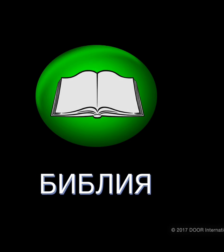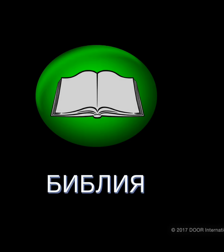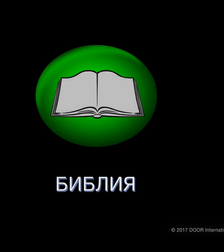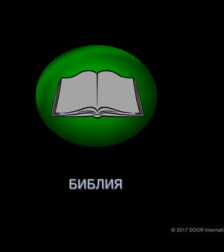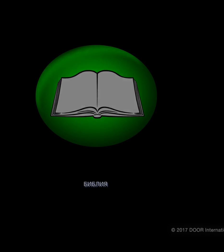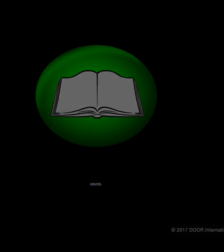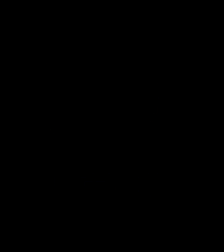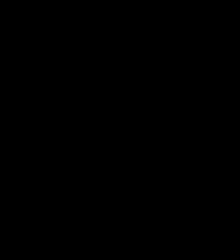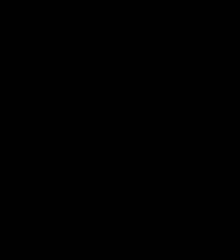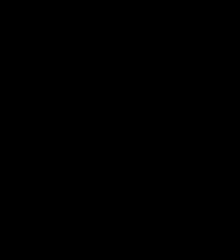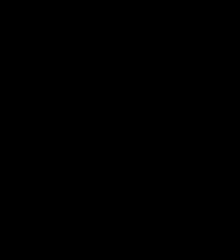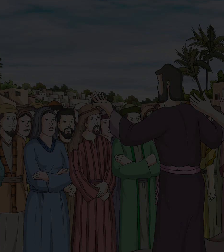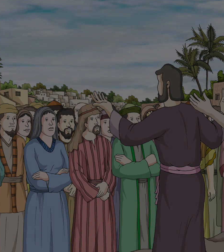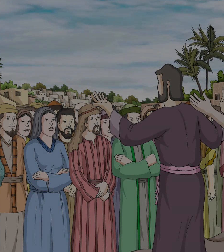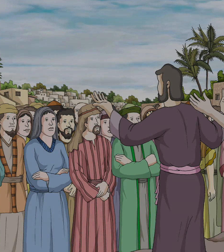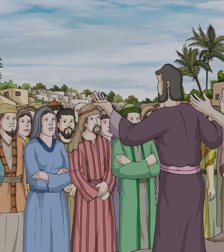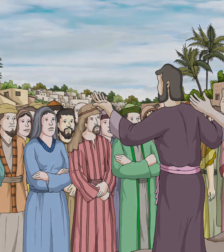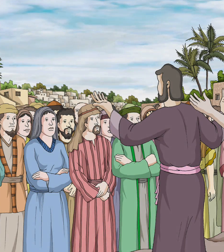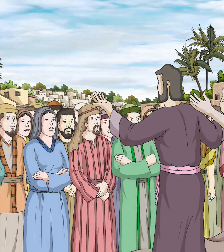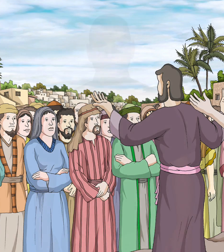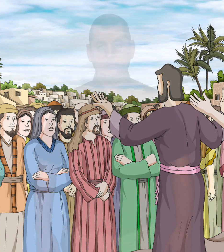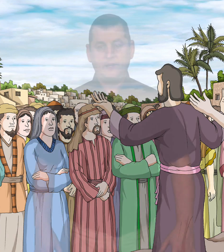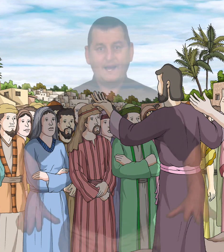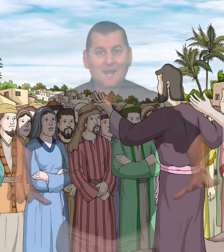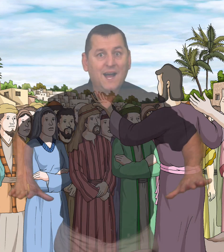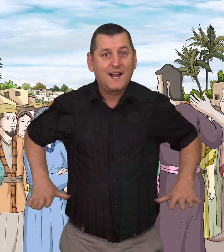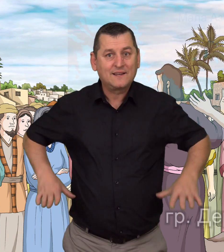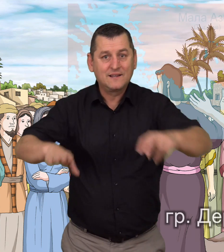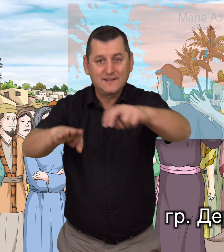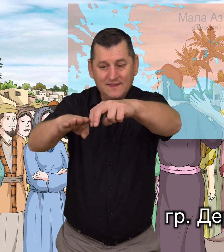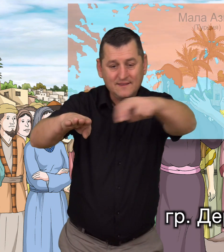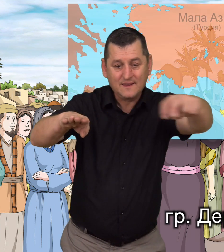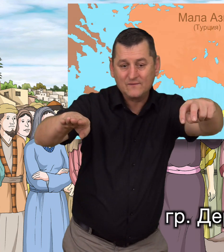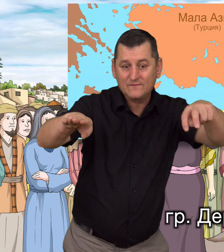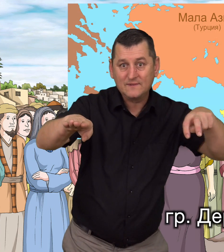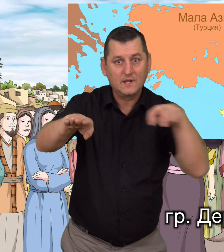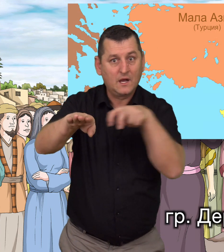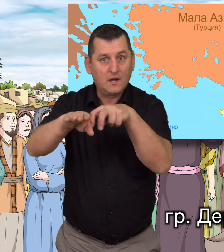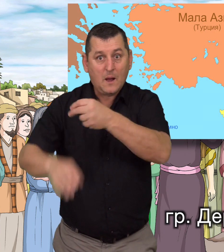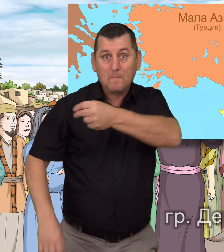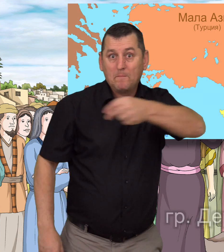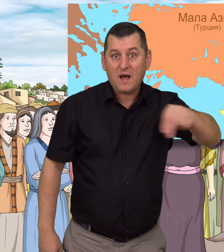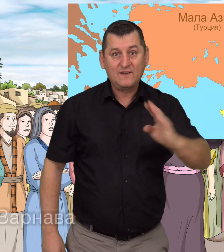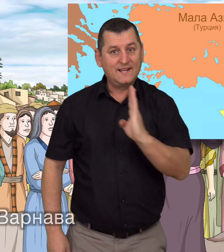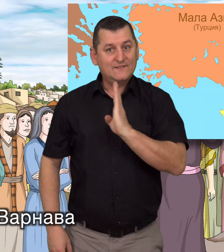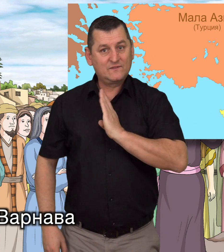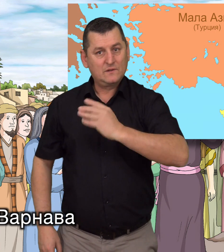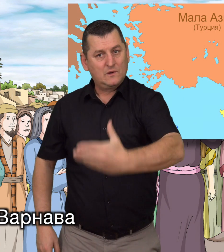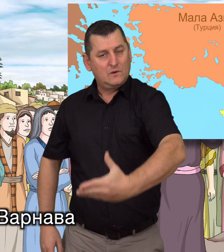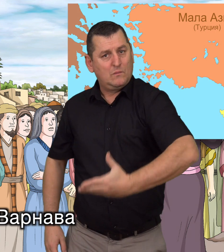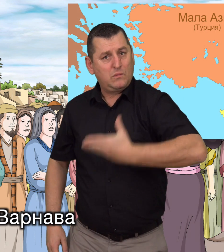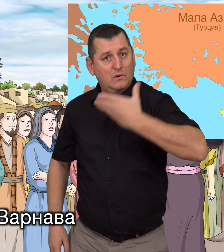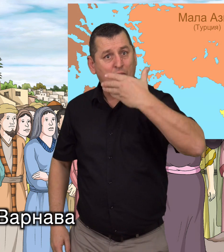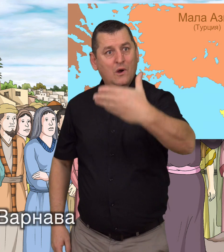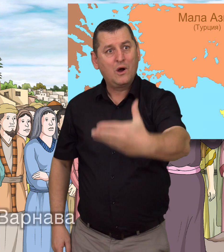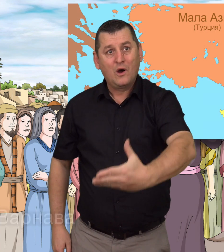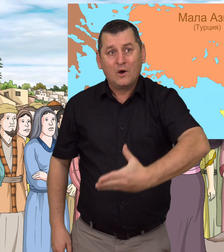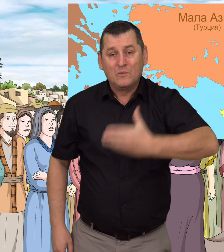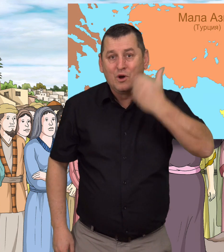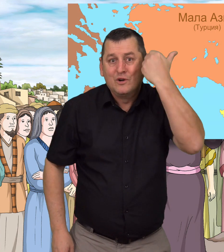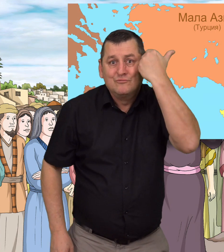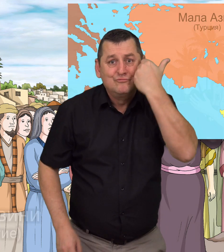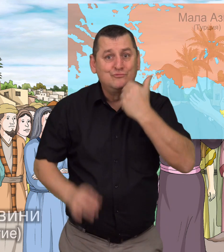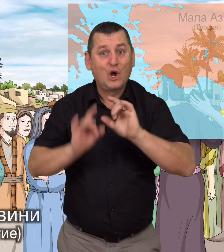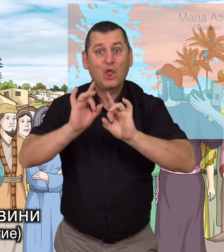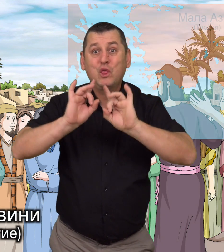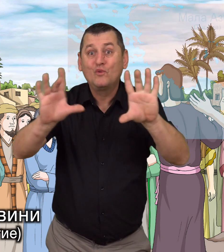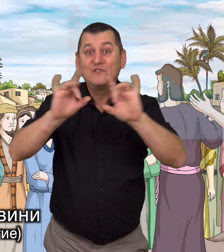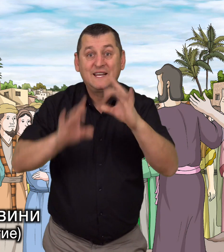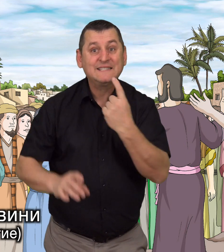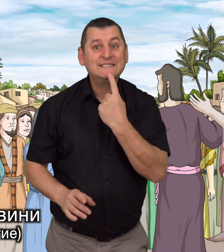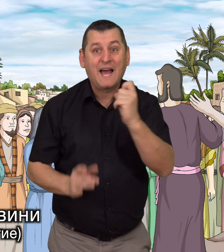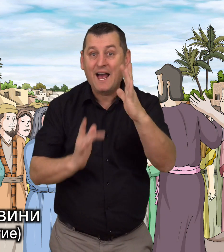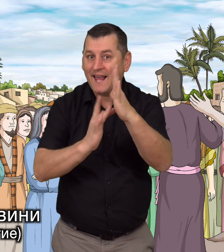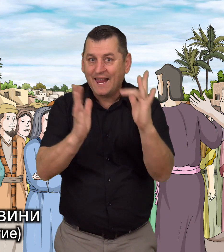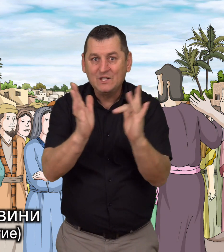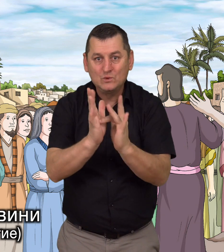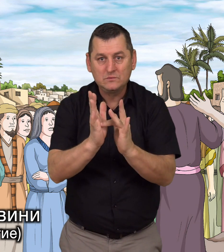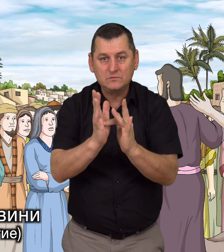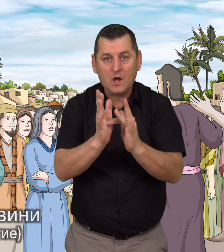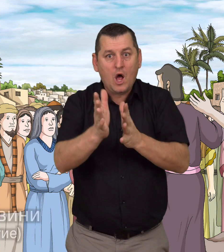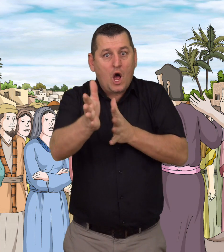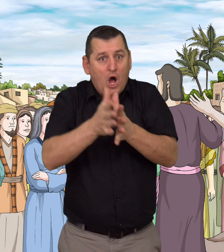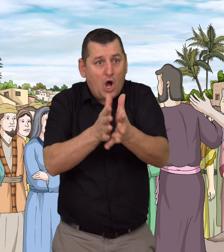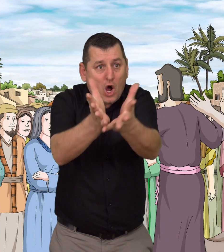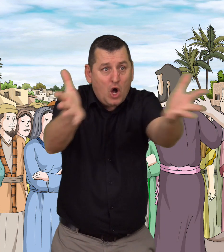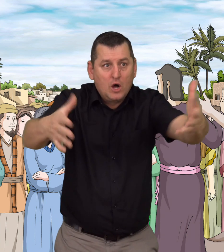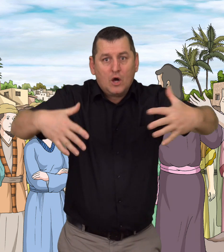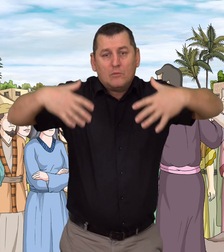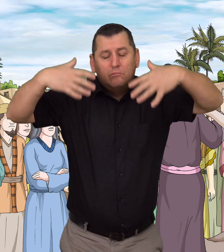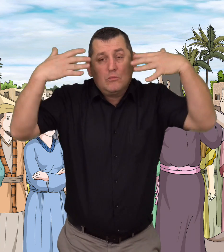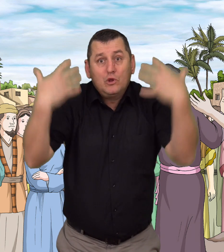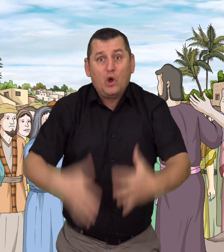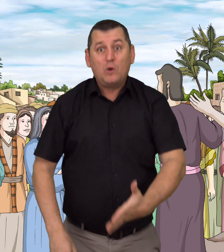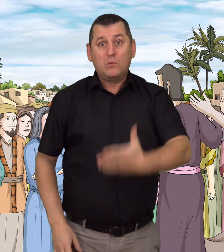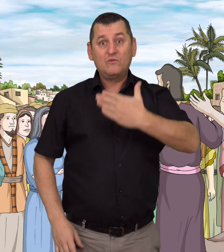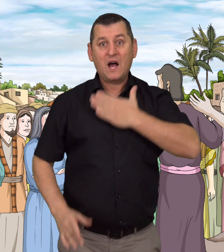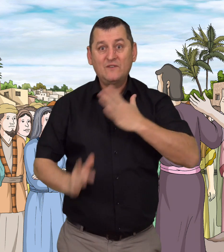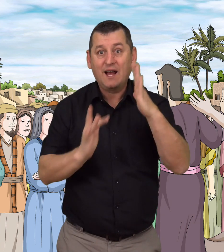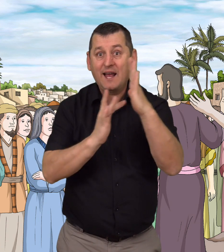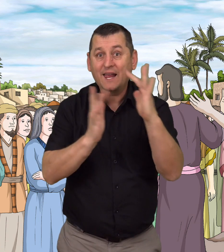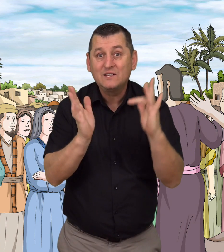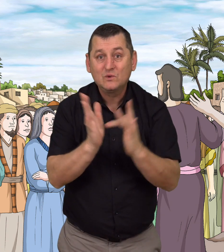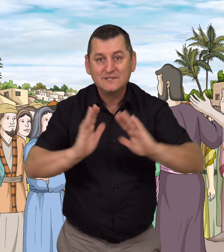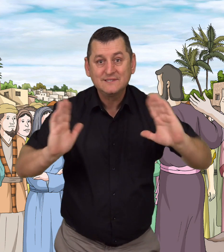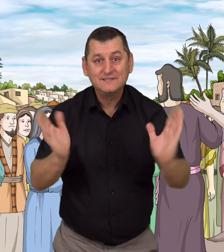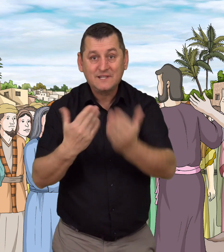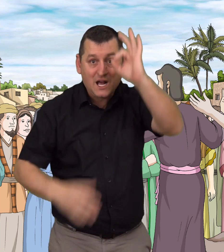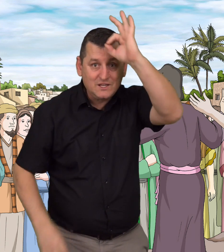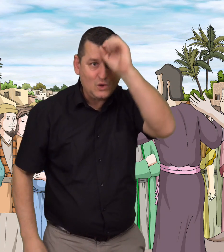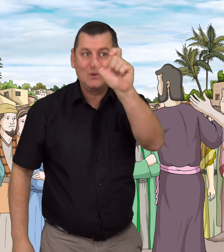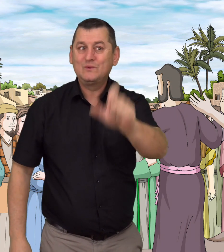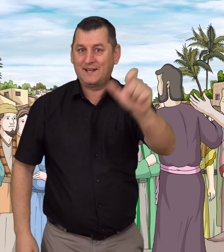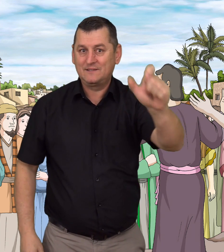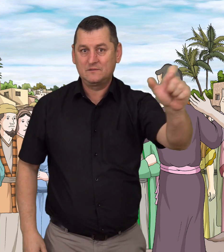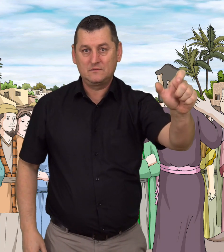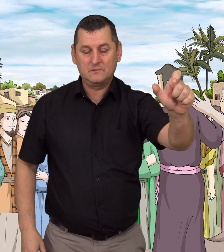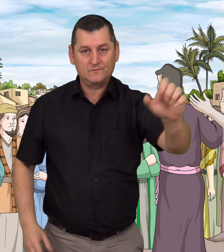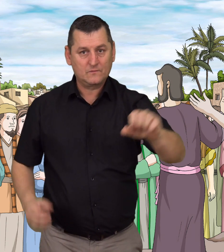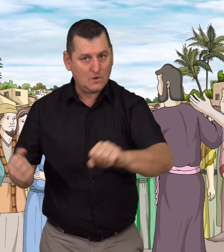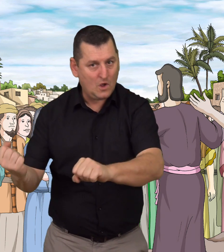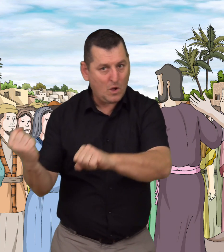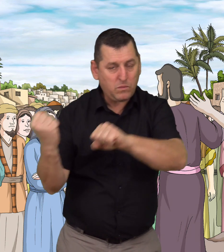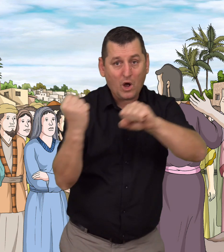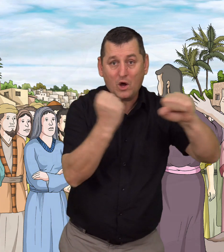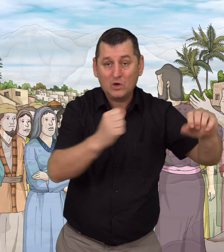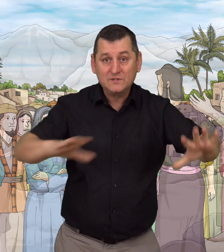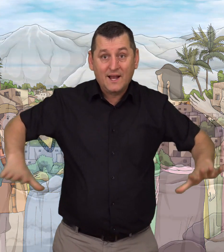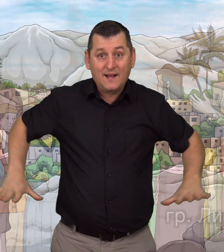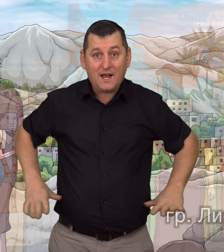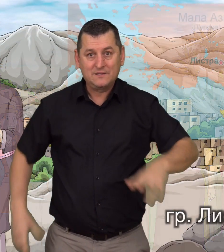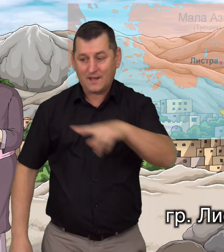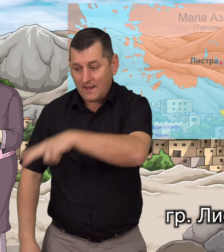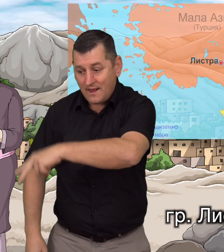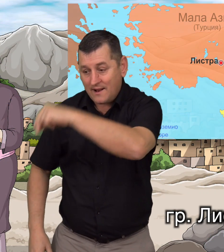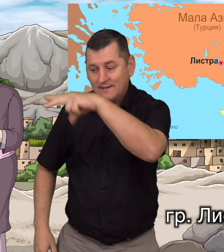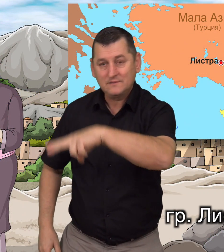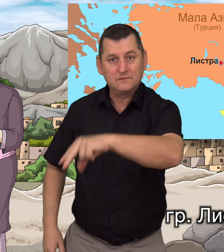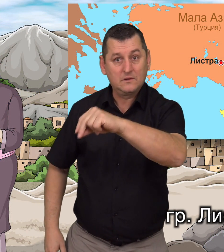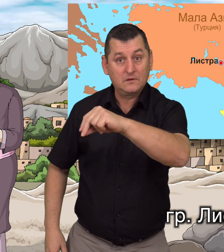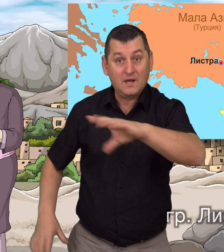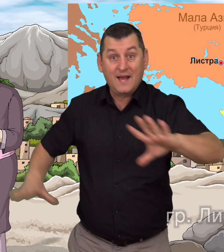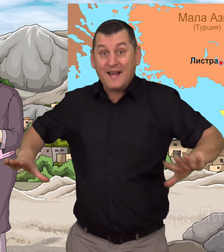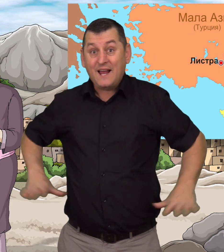They preached the gospel to that city and made many disciples.